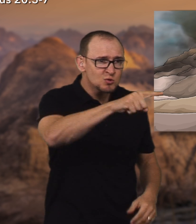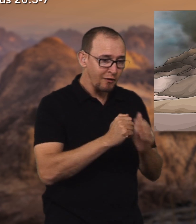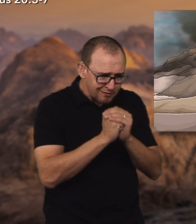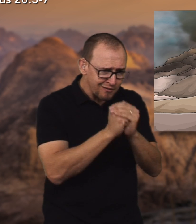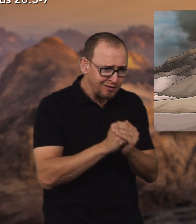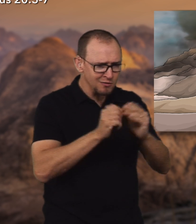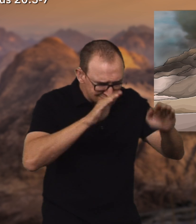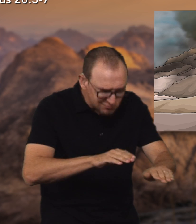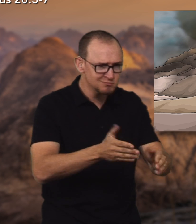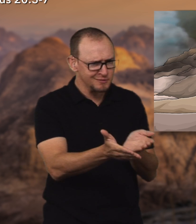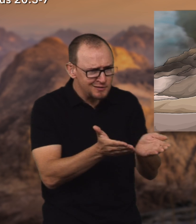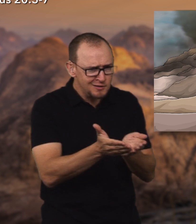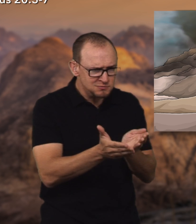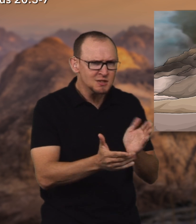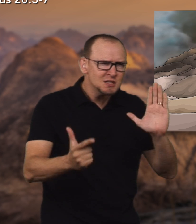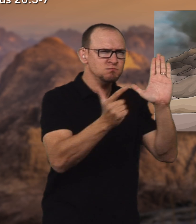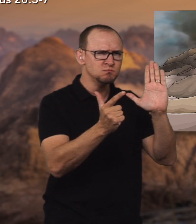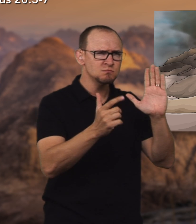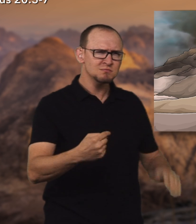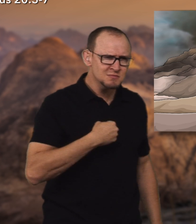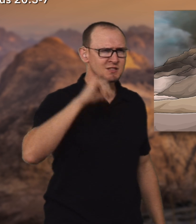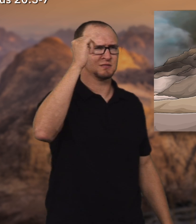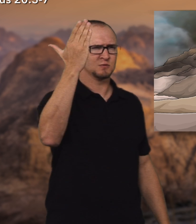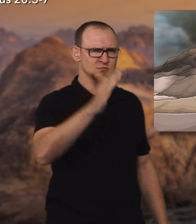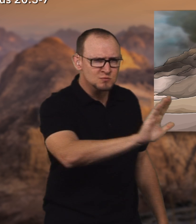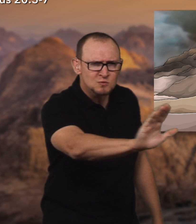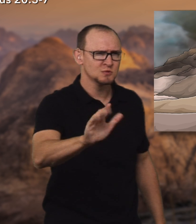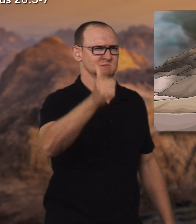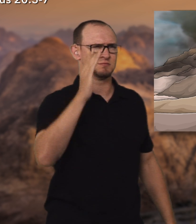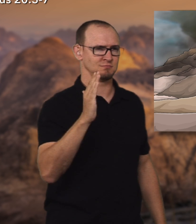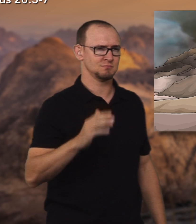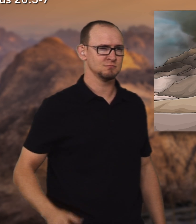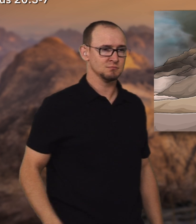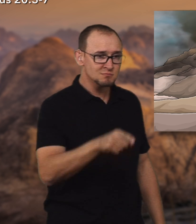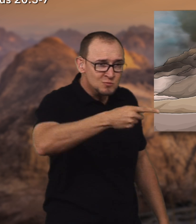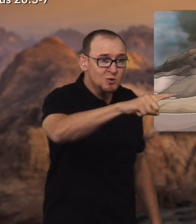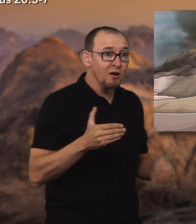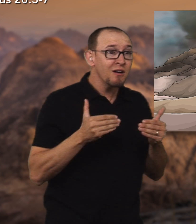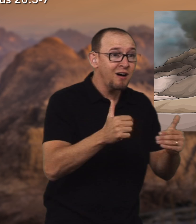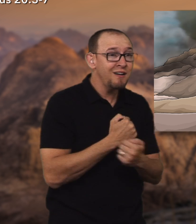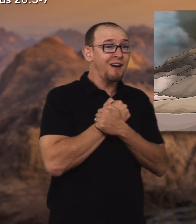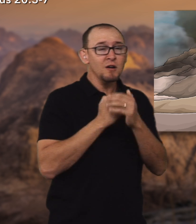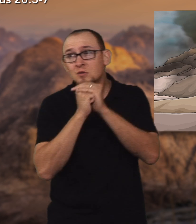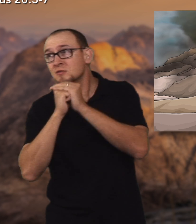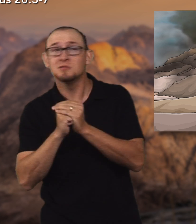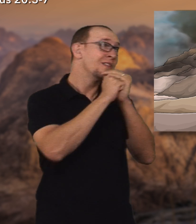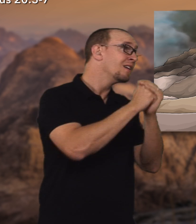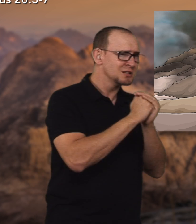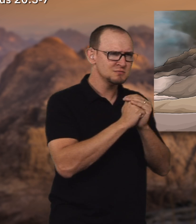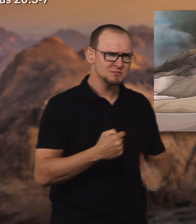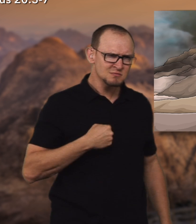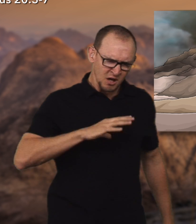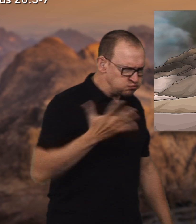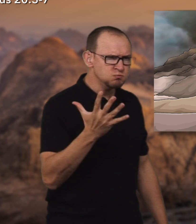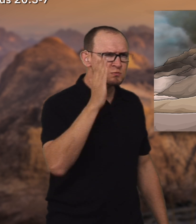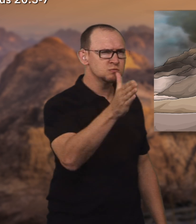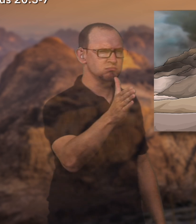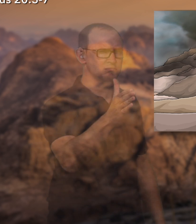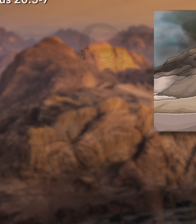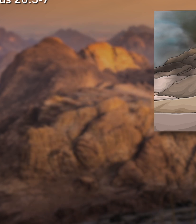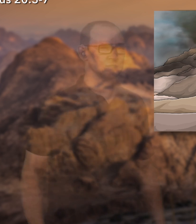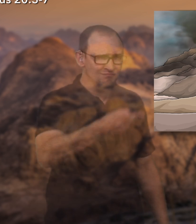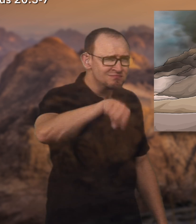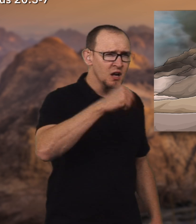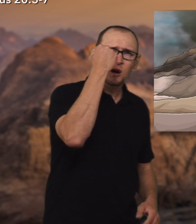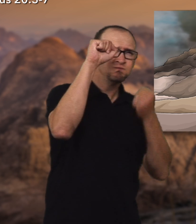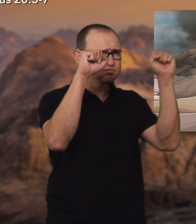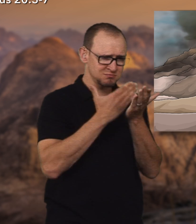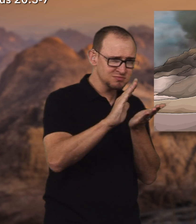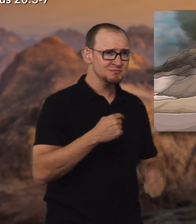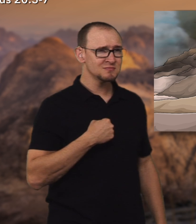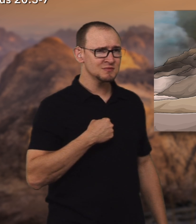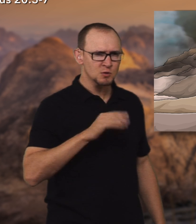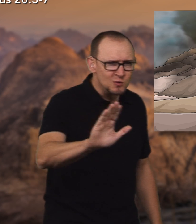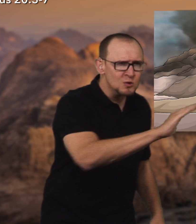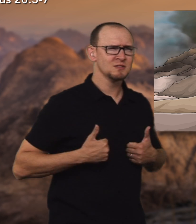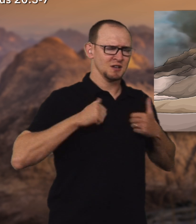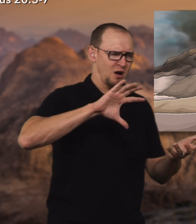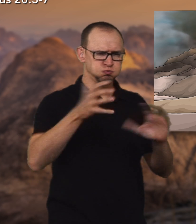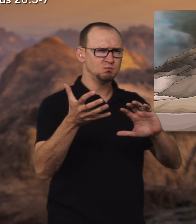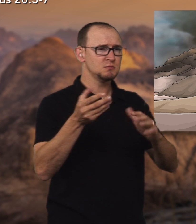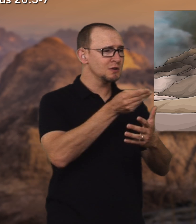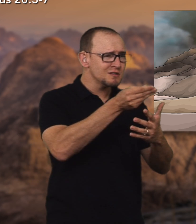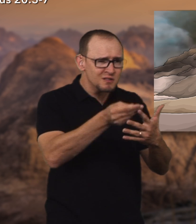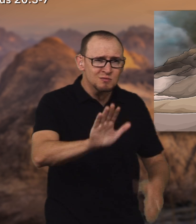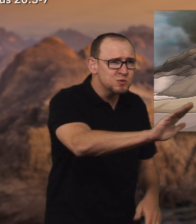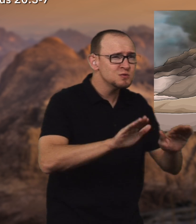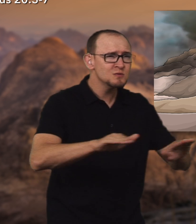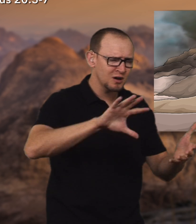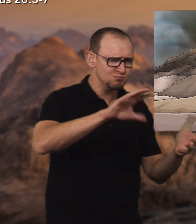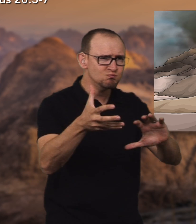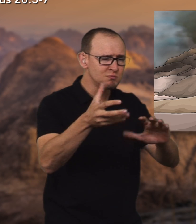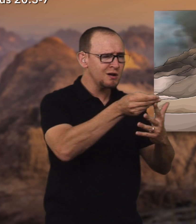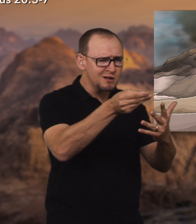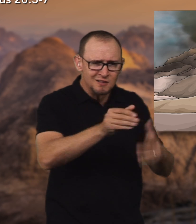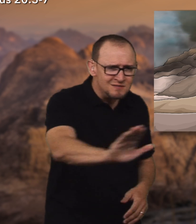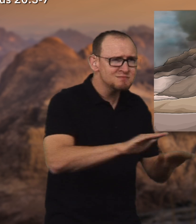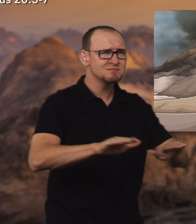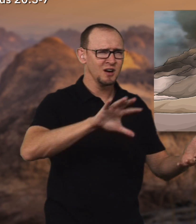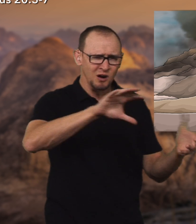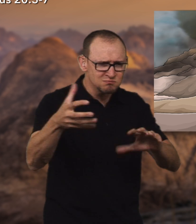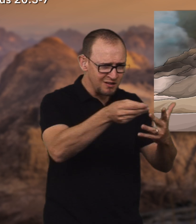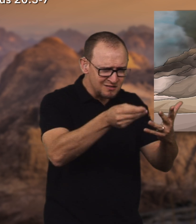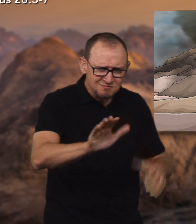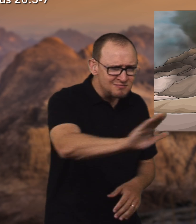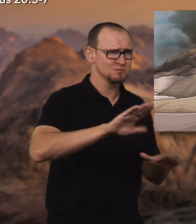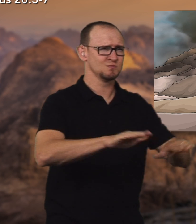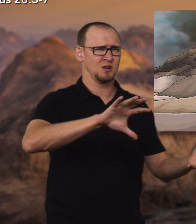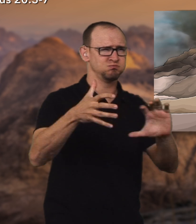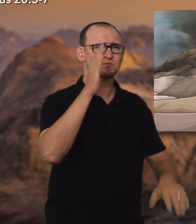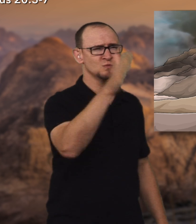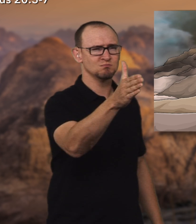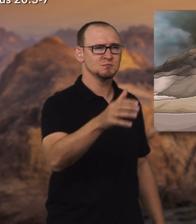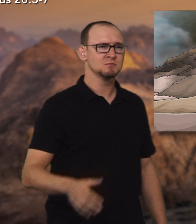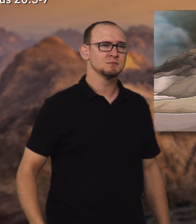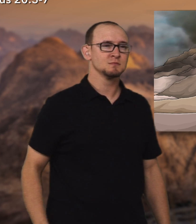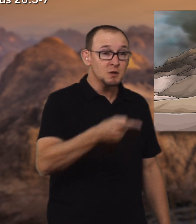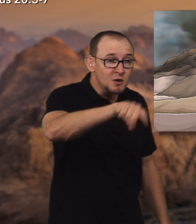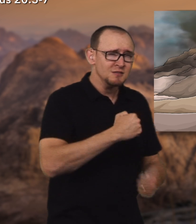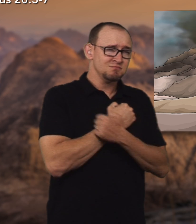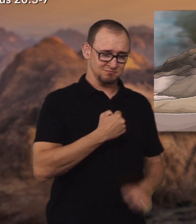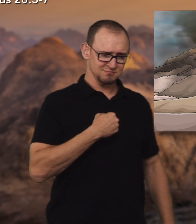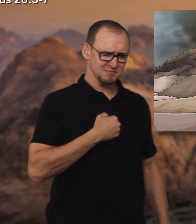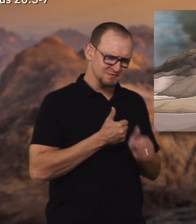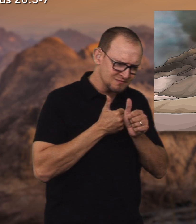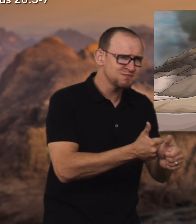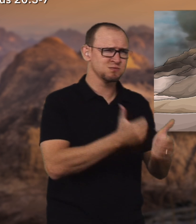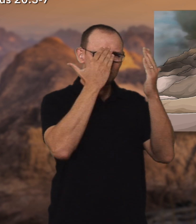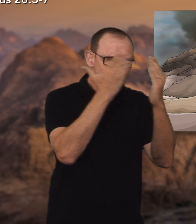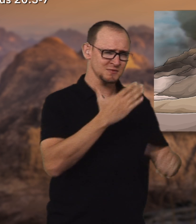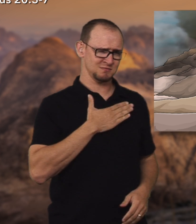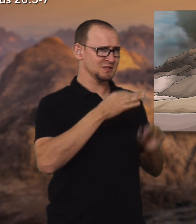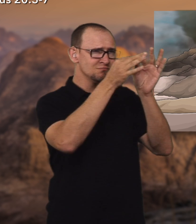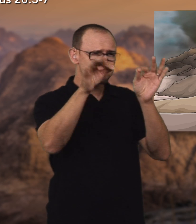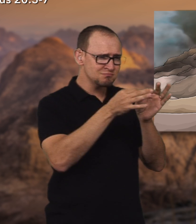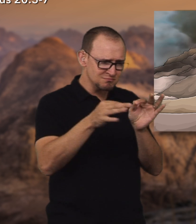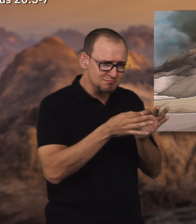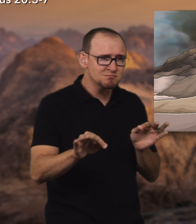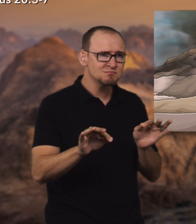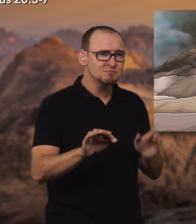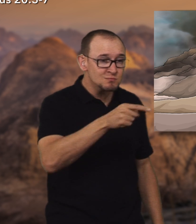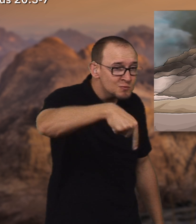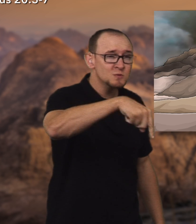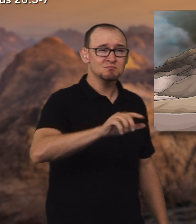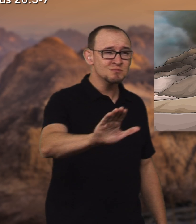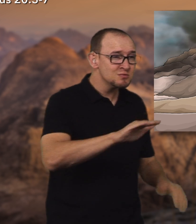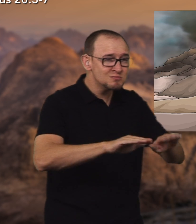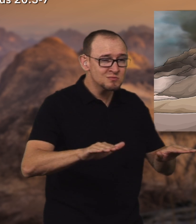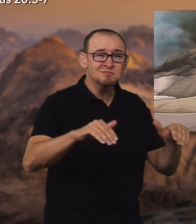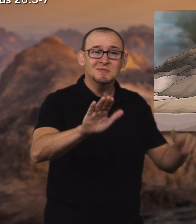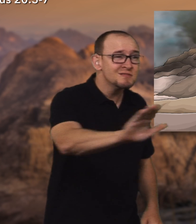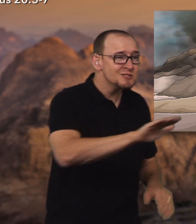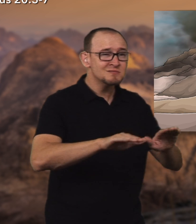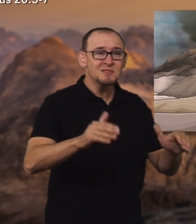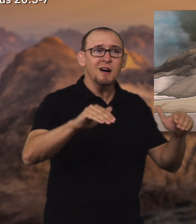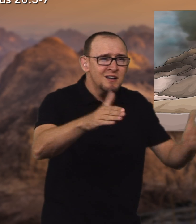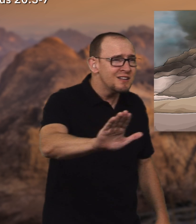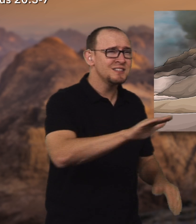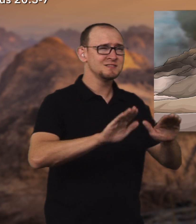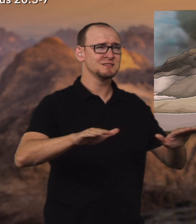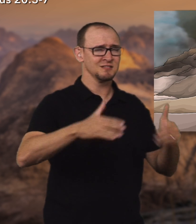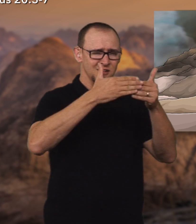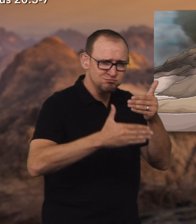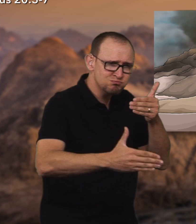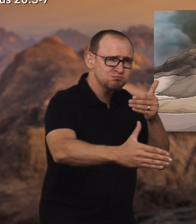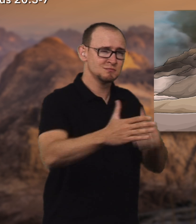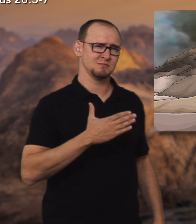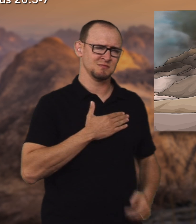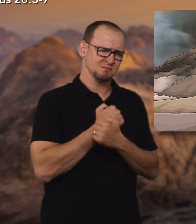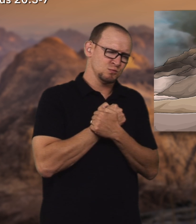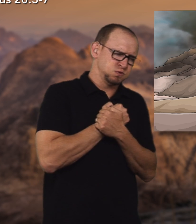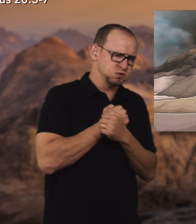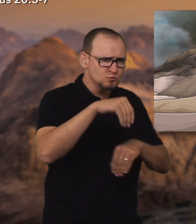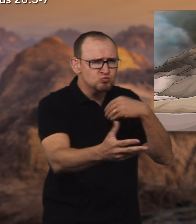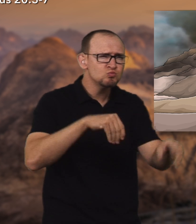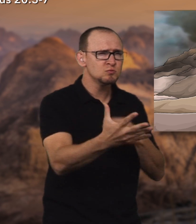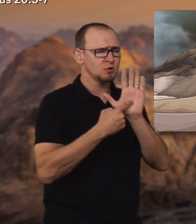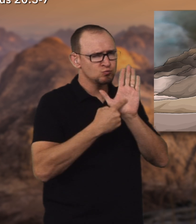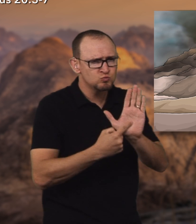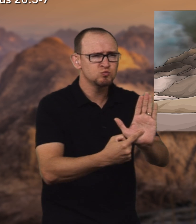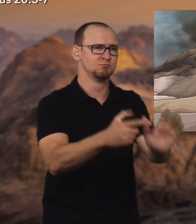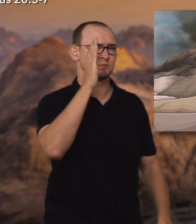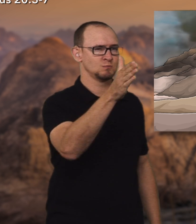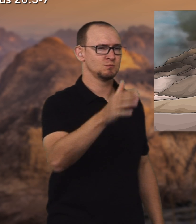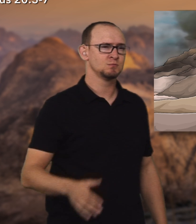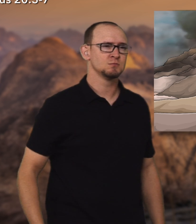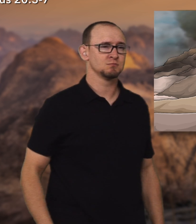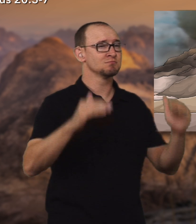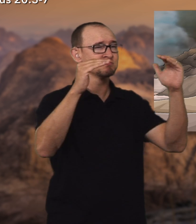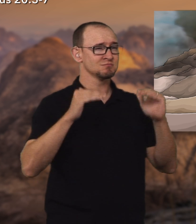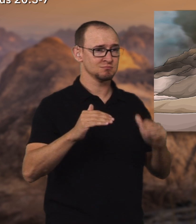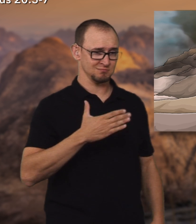for I, the LORD your God, am a jealous God, visiting the iniquity of the fathers on their children to the third and fourth generations of those who hate Me, but showing loving devotion to a thousand generations of those who love Me and keep My commandments.